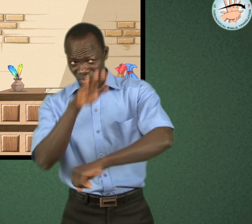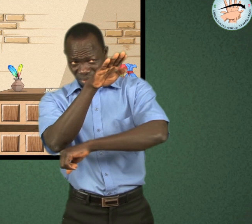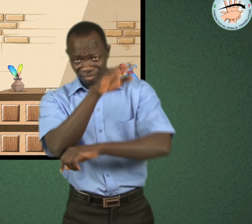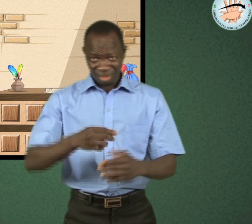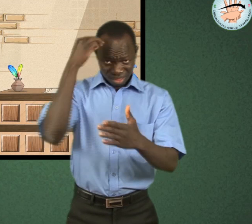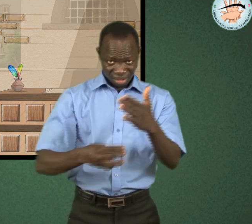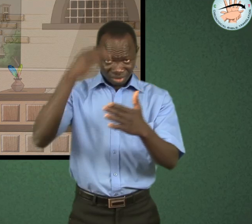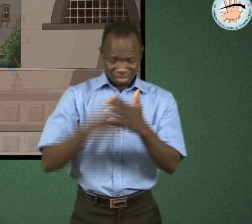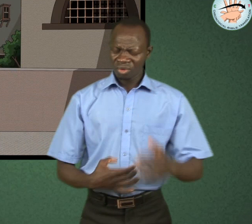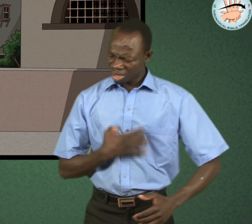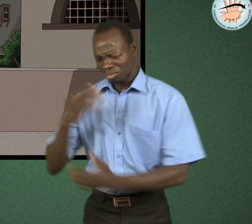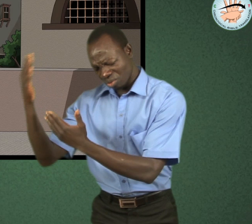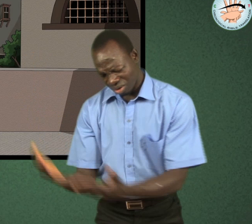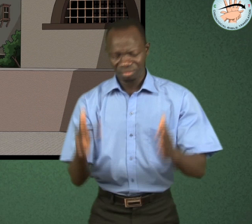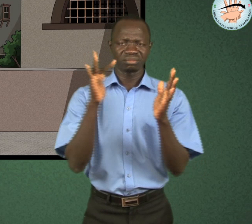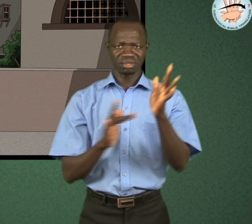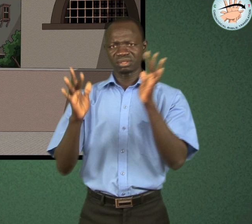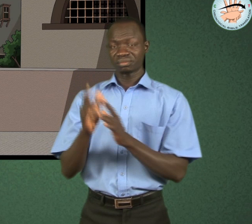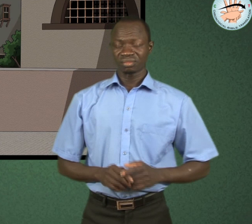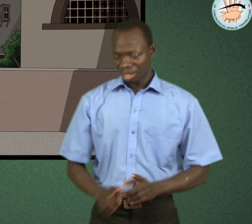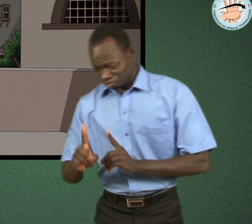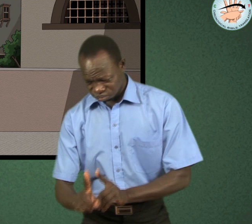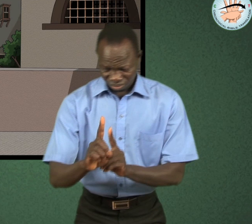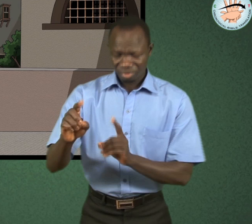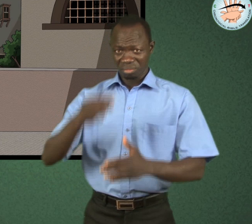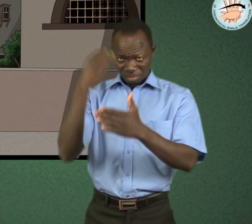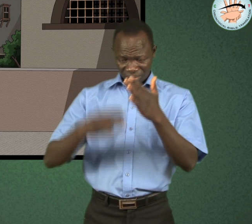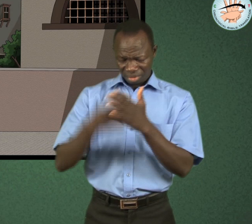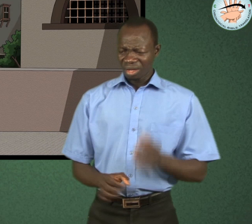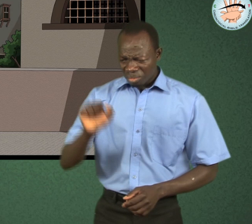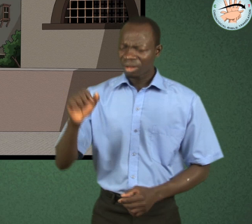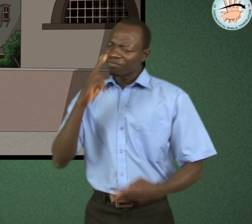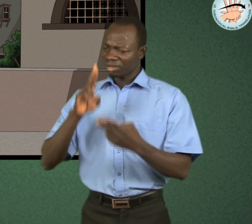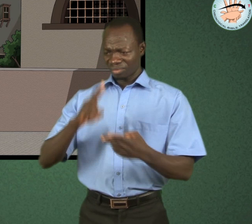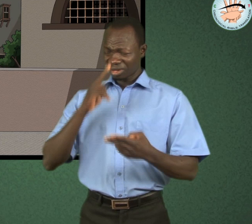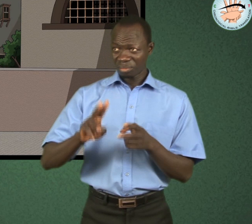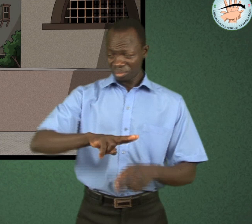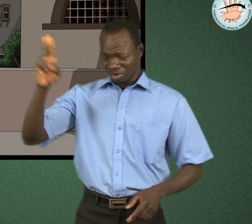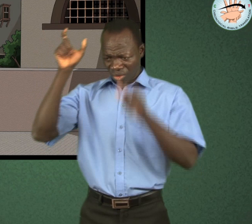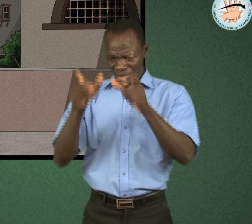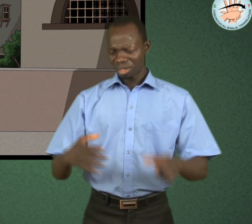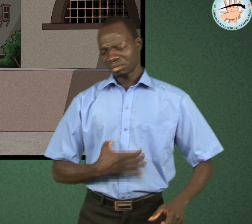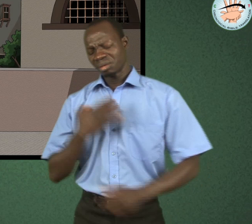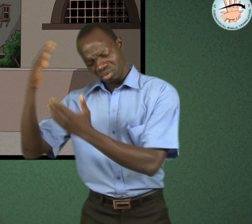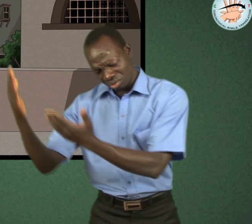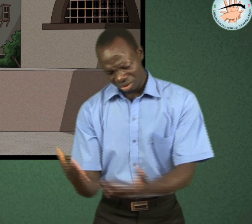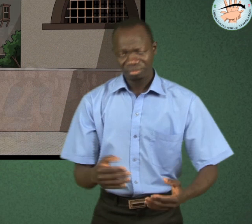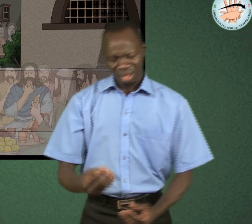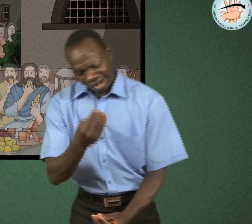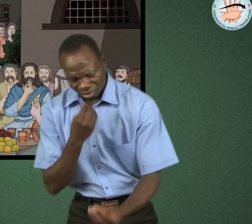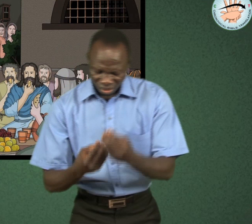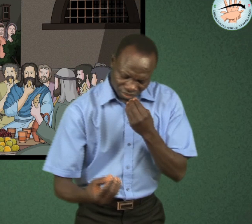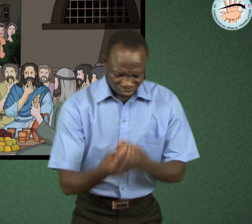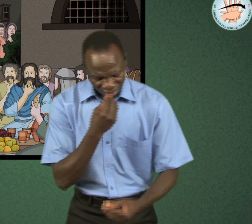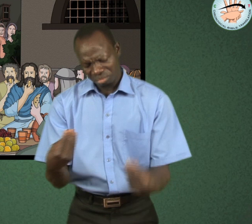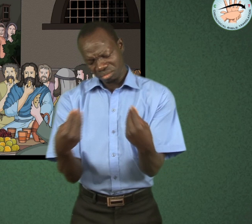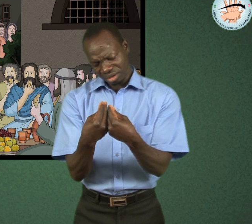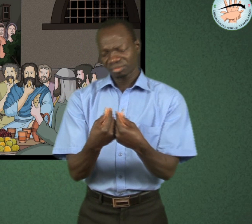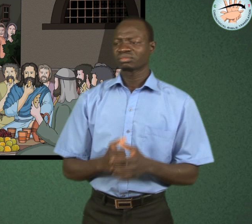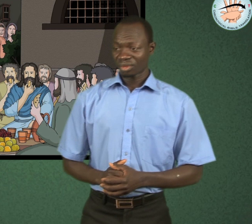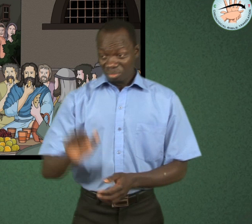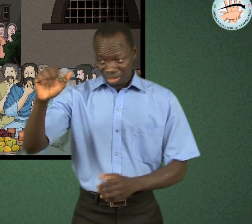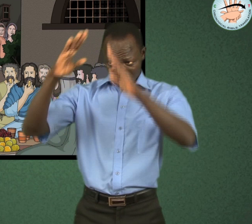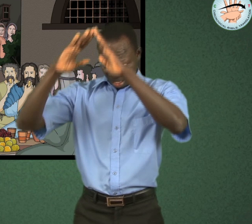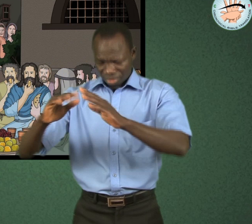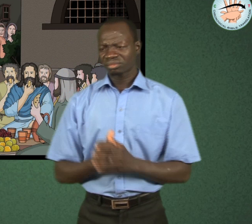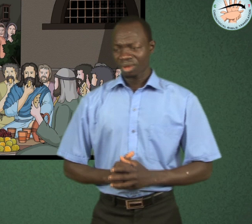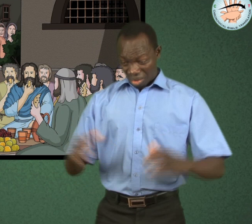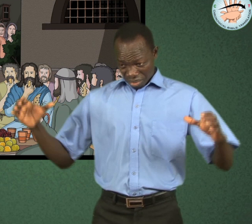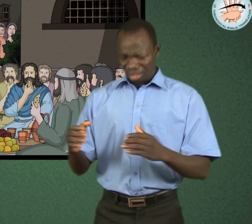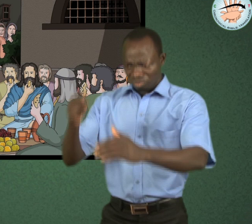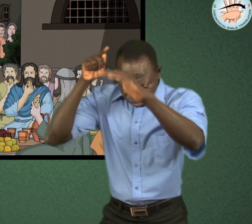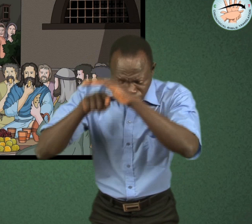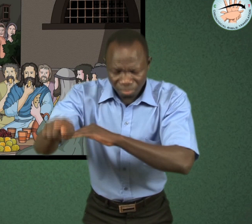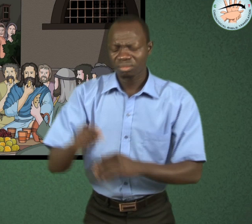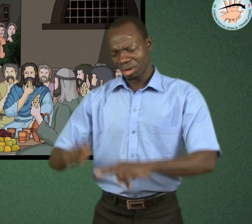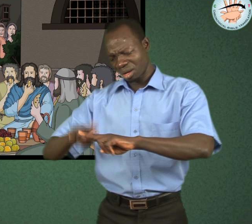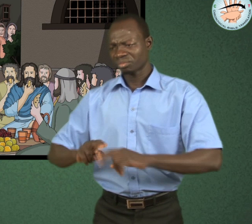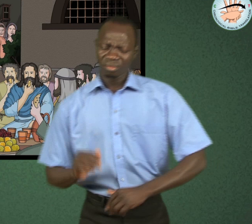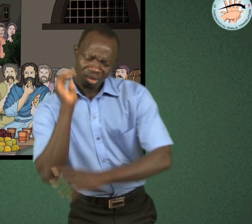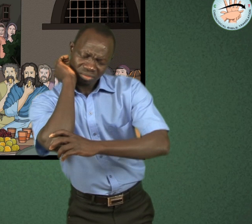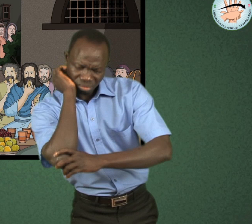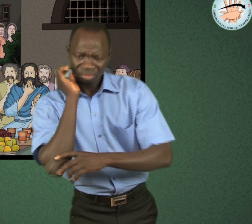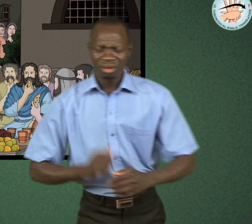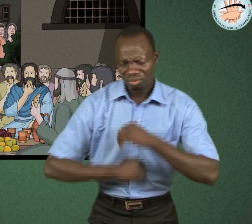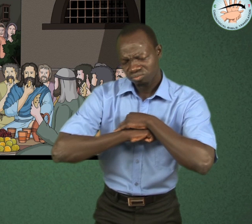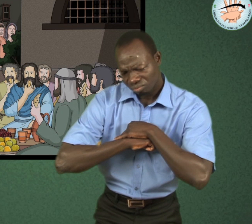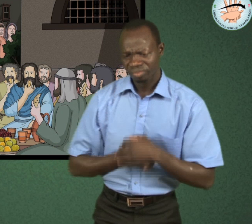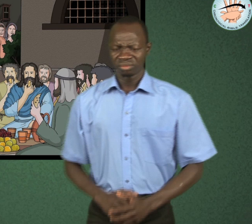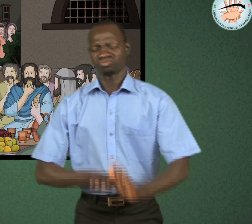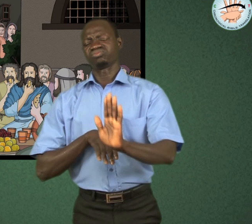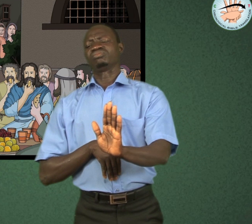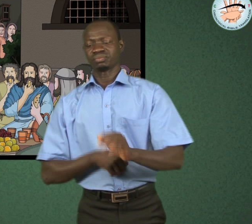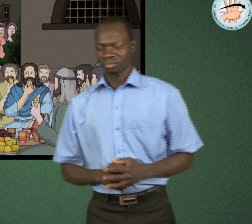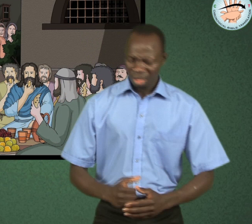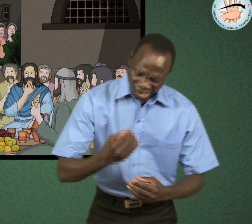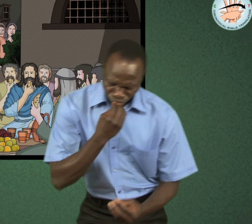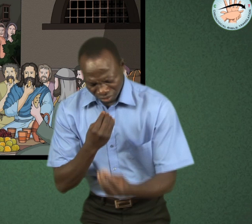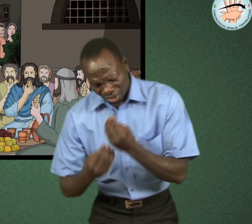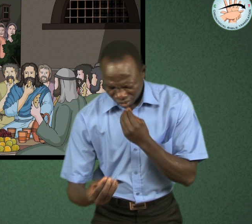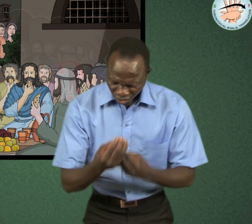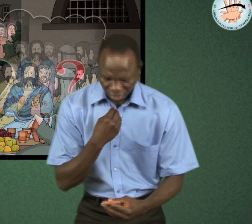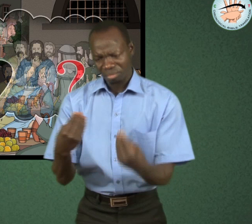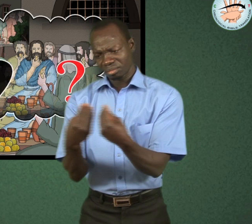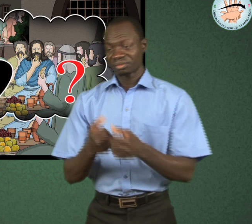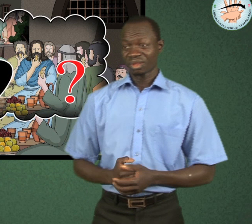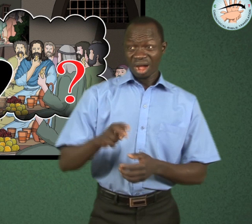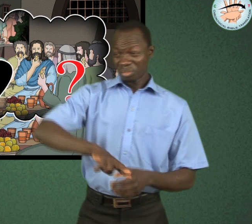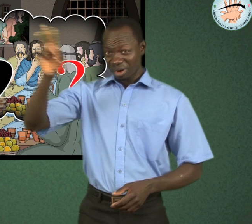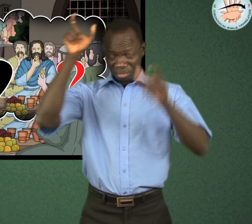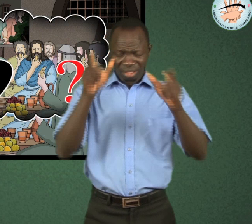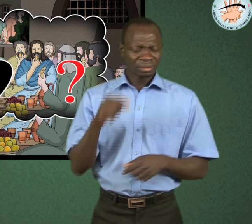While Jesus was dining at Levi’s house, many tax collectors and sinners were eating with Him and His disciples—for there were many who followed Him.